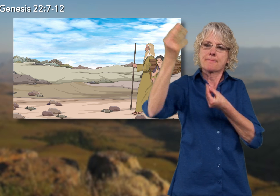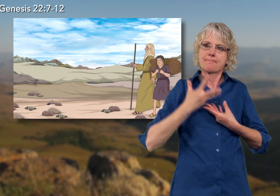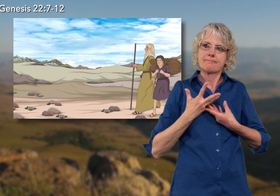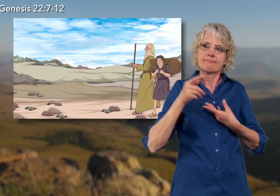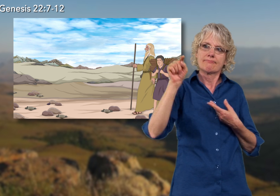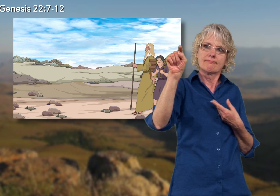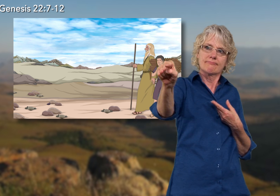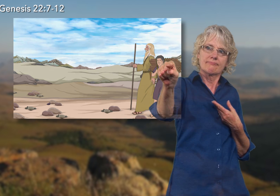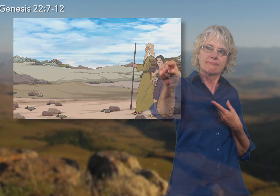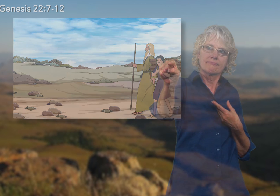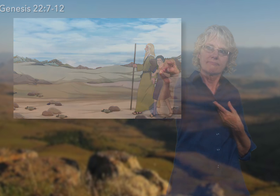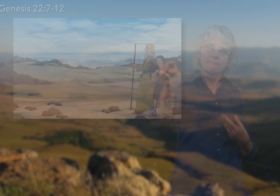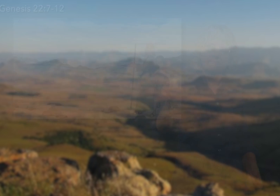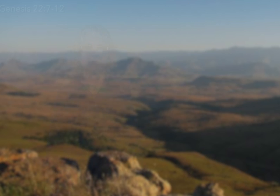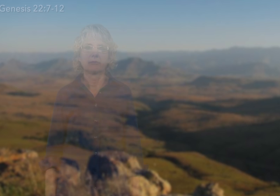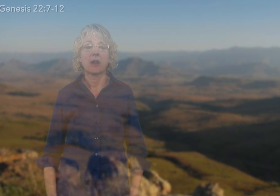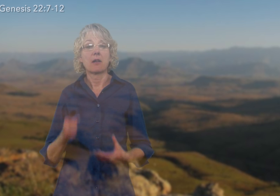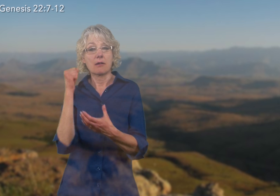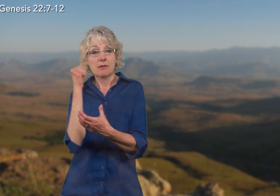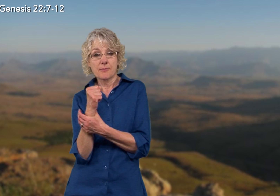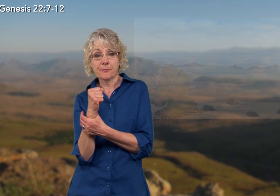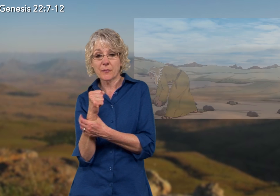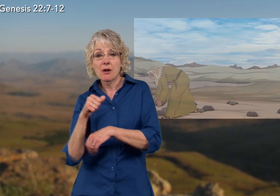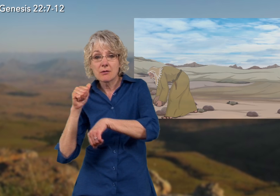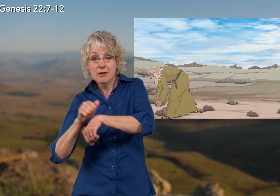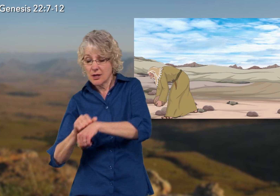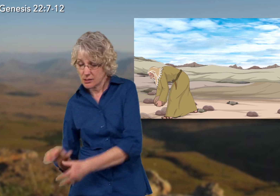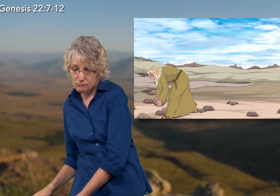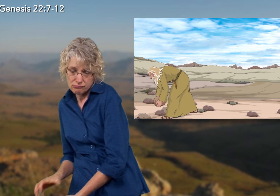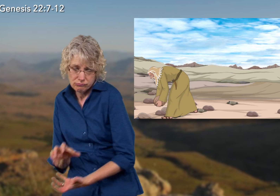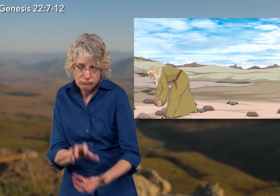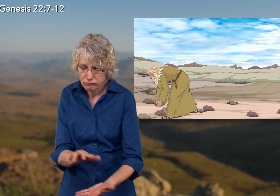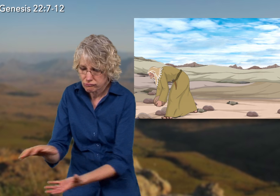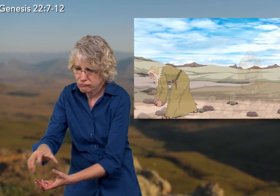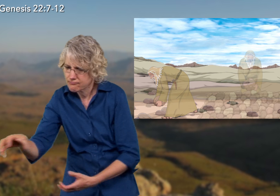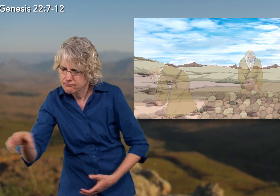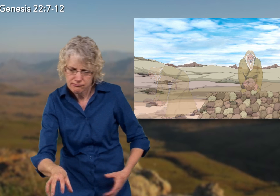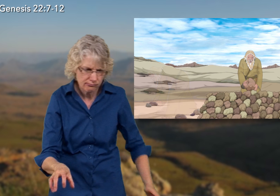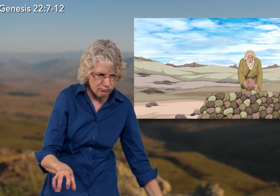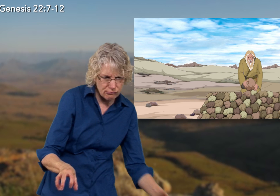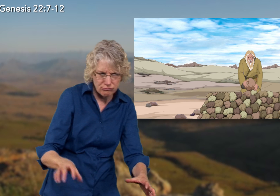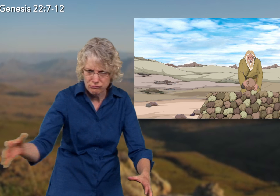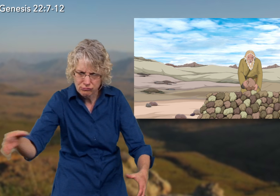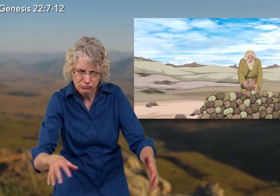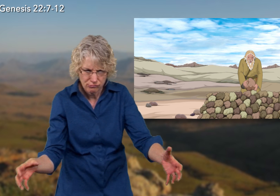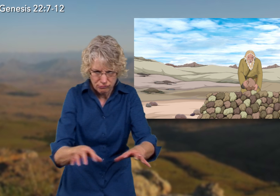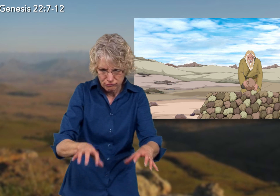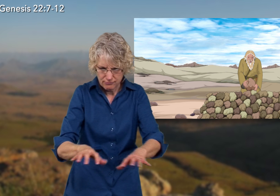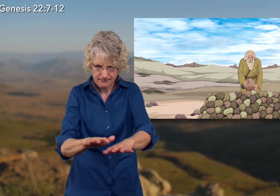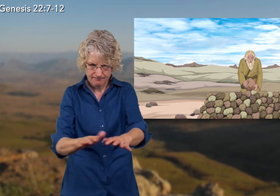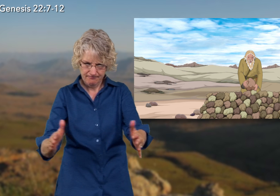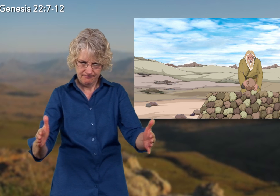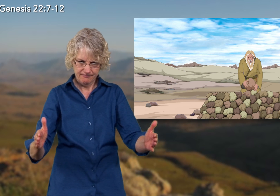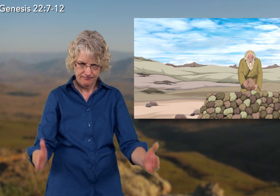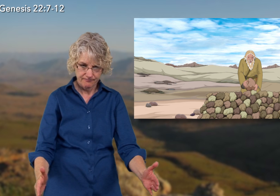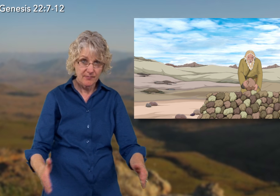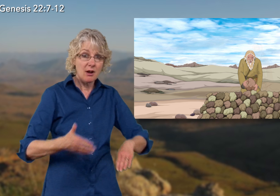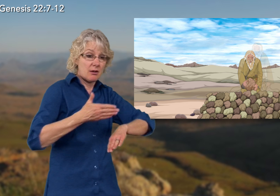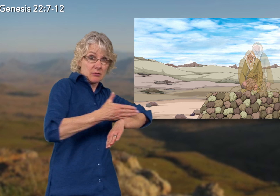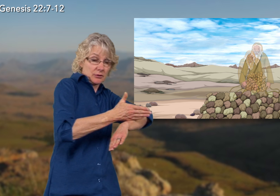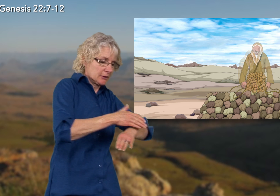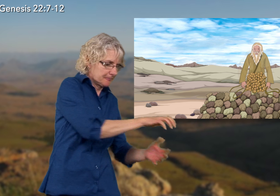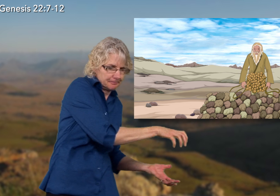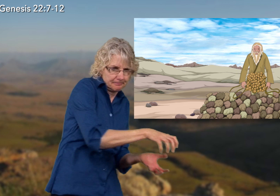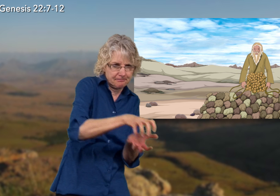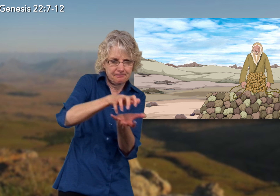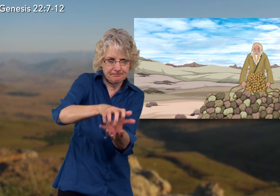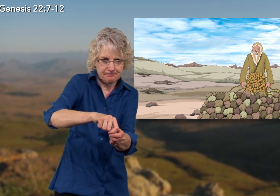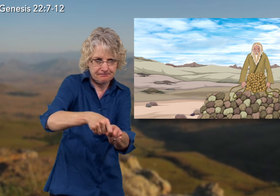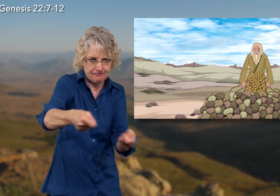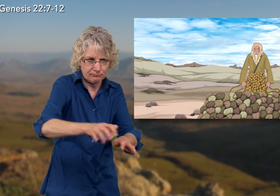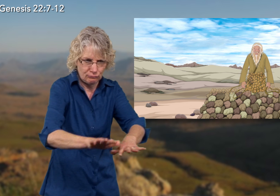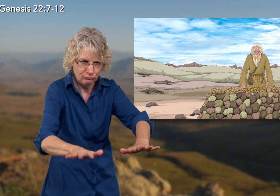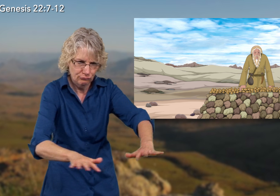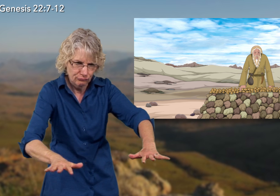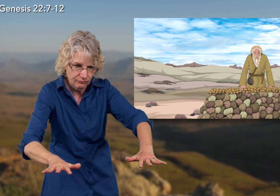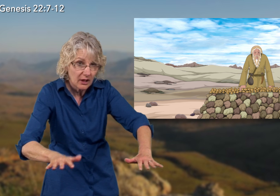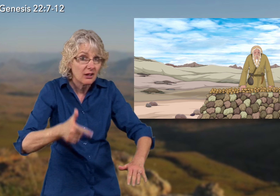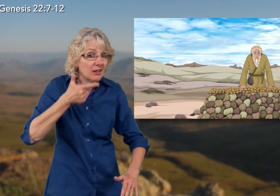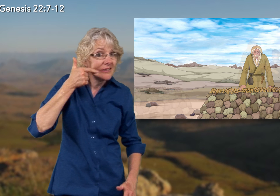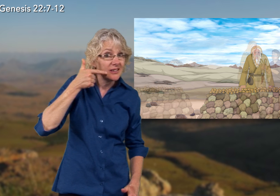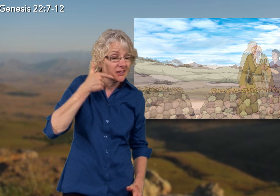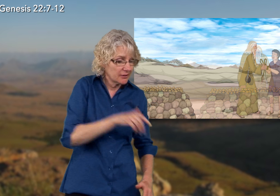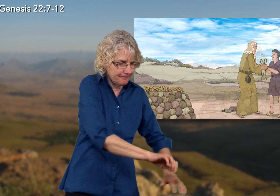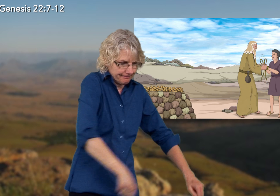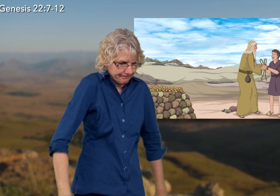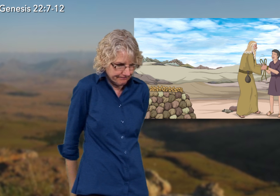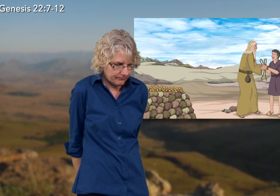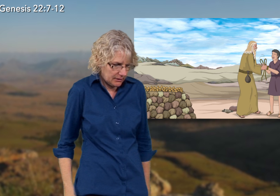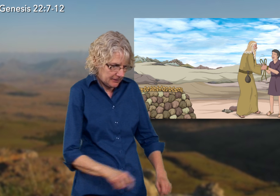When they arrived at the place God had designated, Abraham built the altar there and arranged the wood.